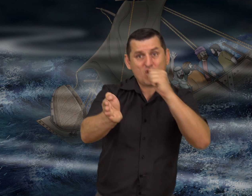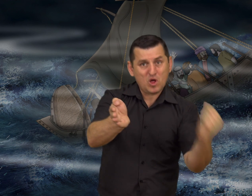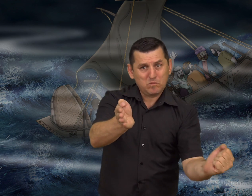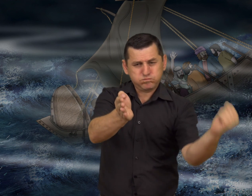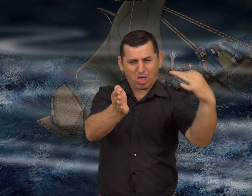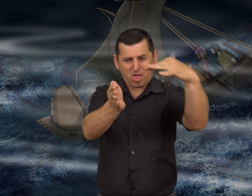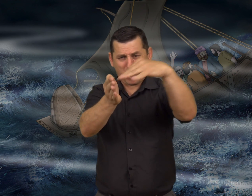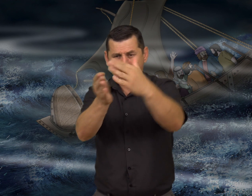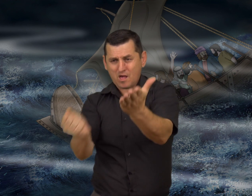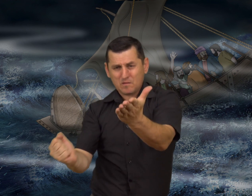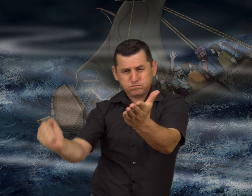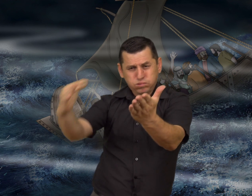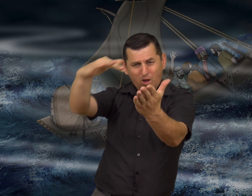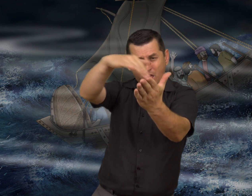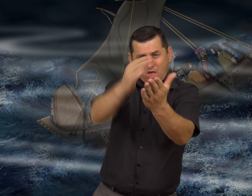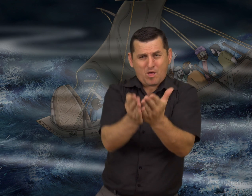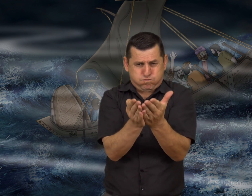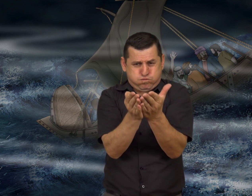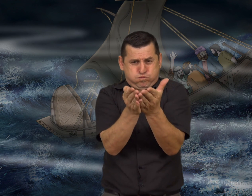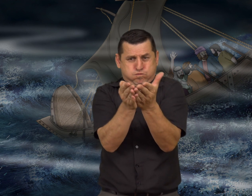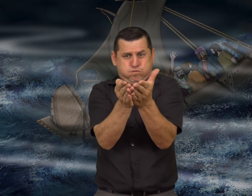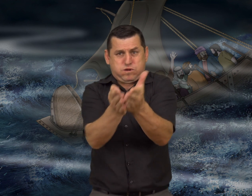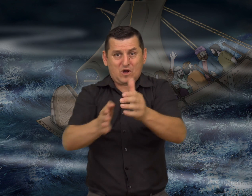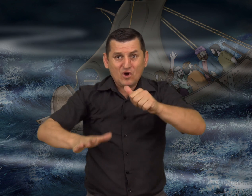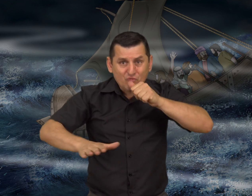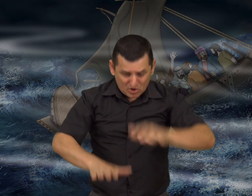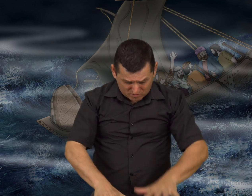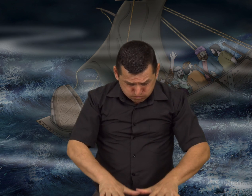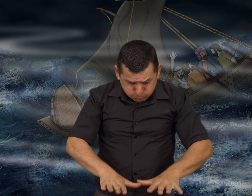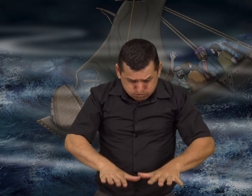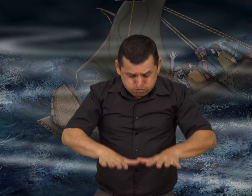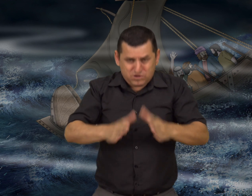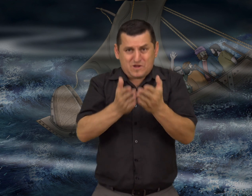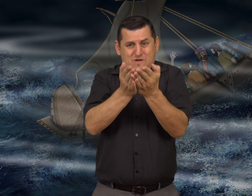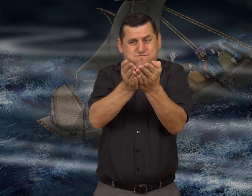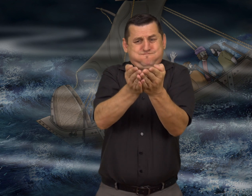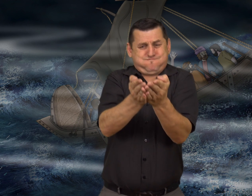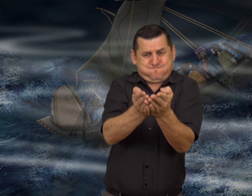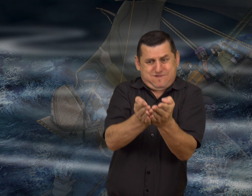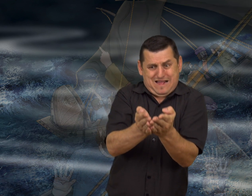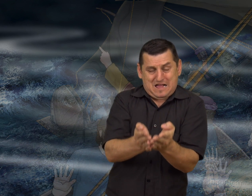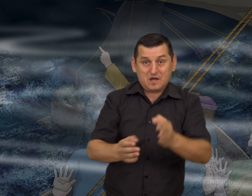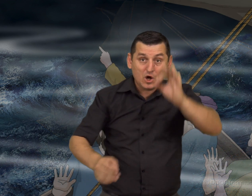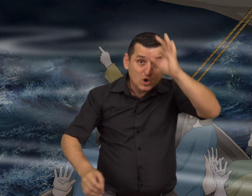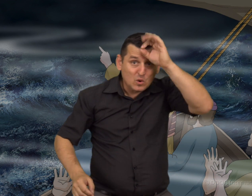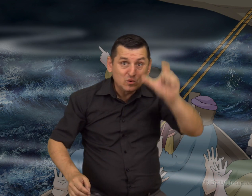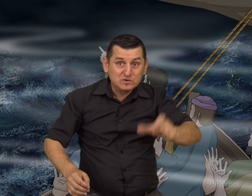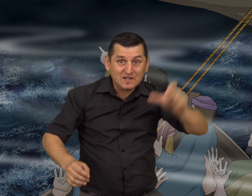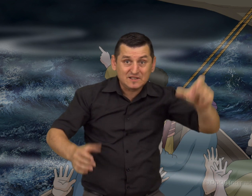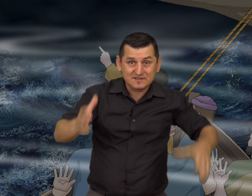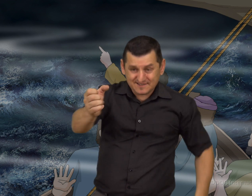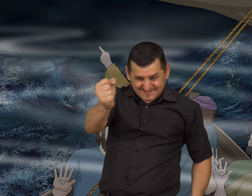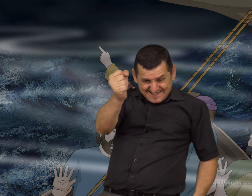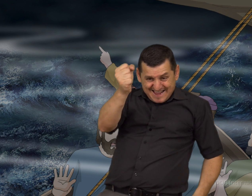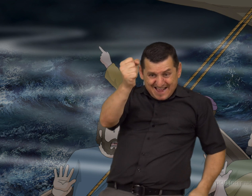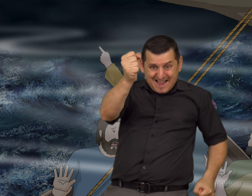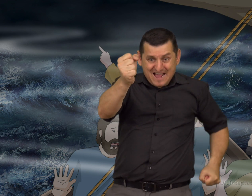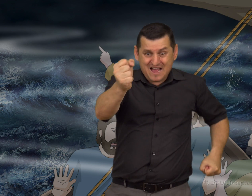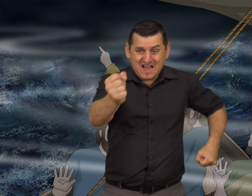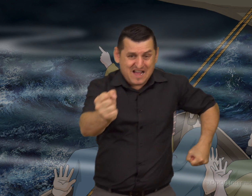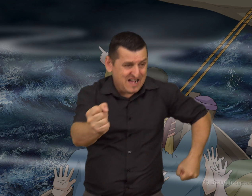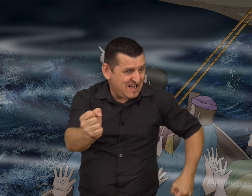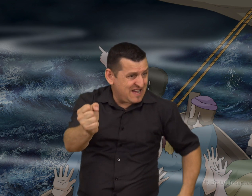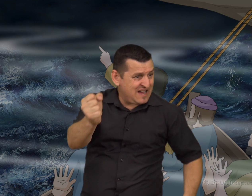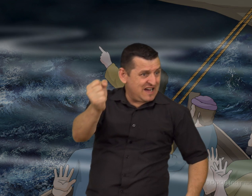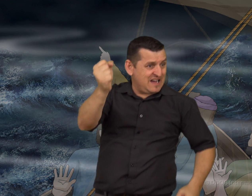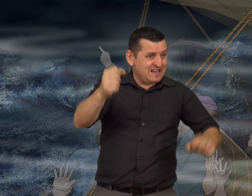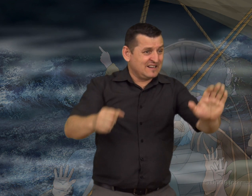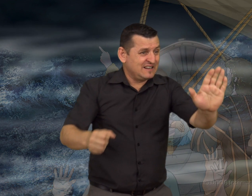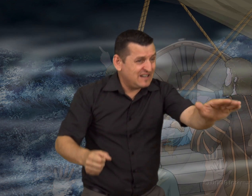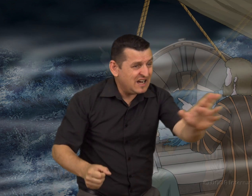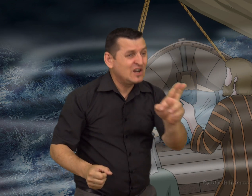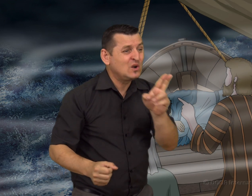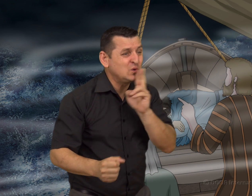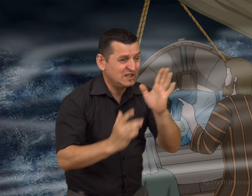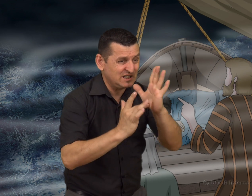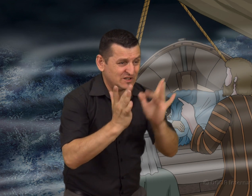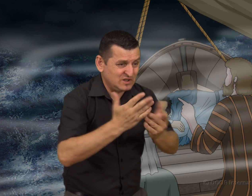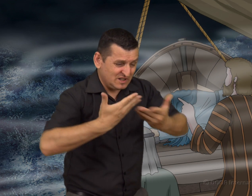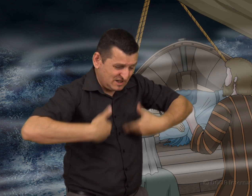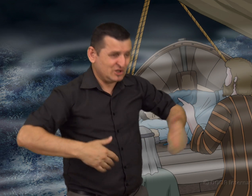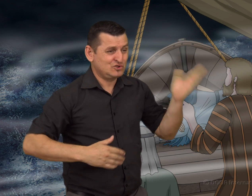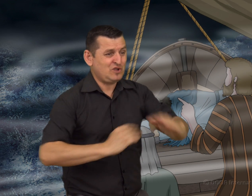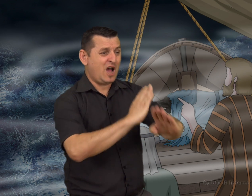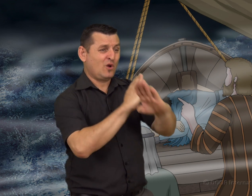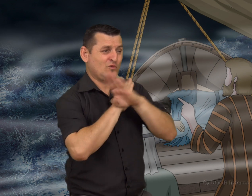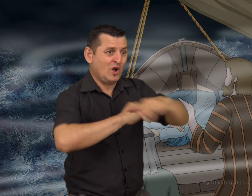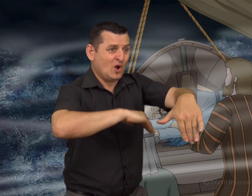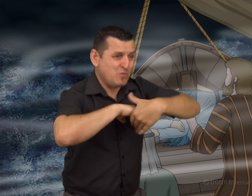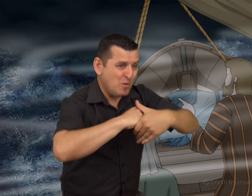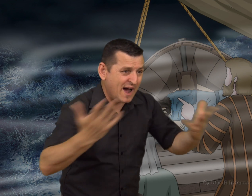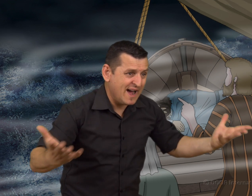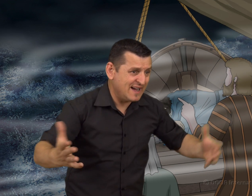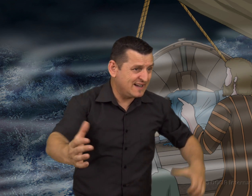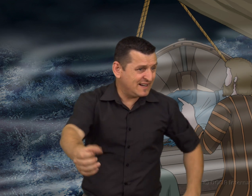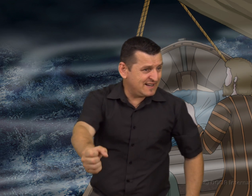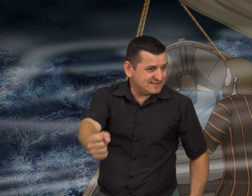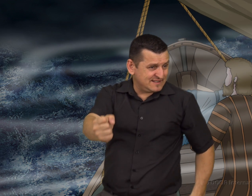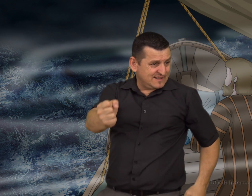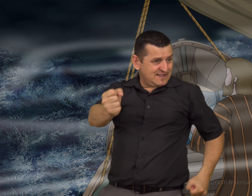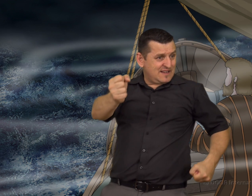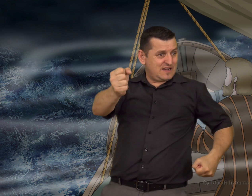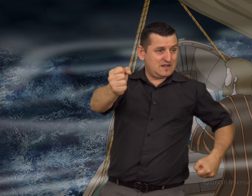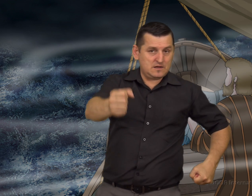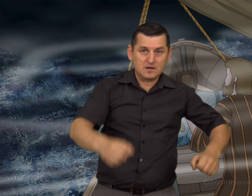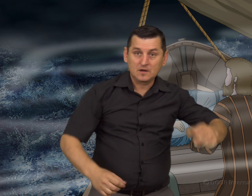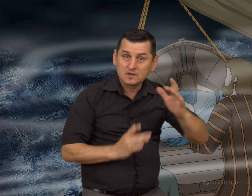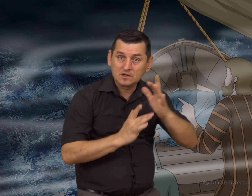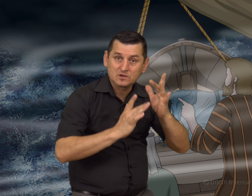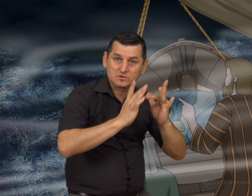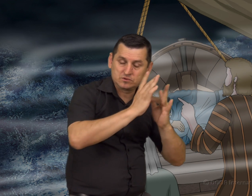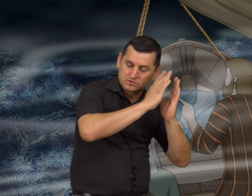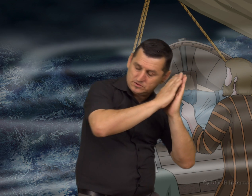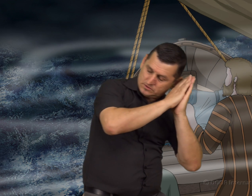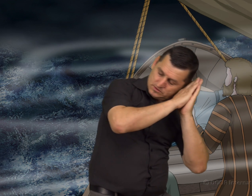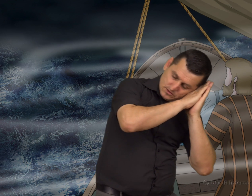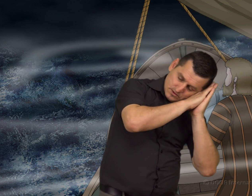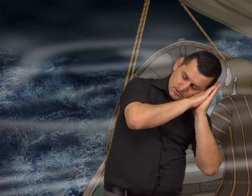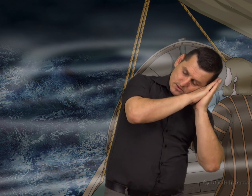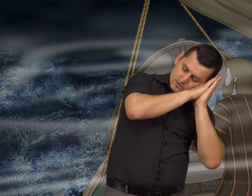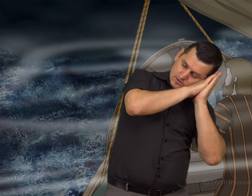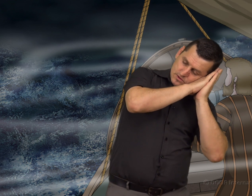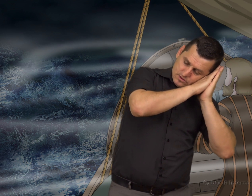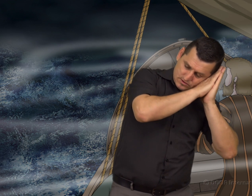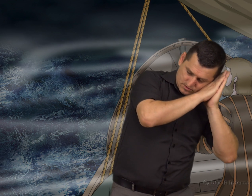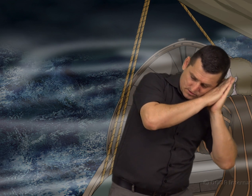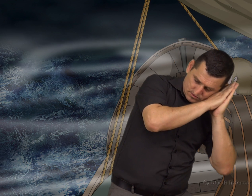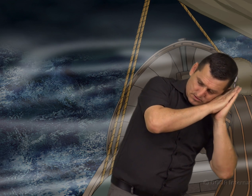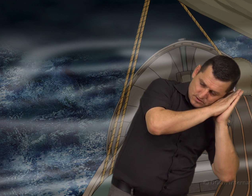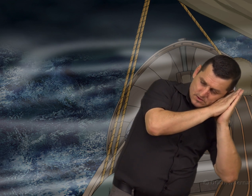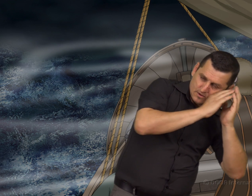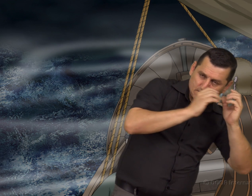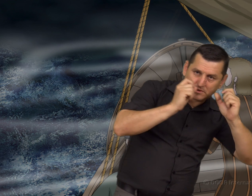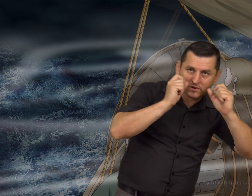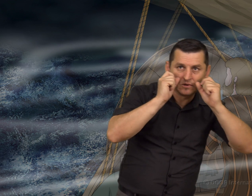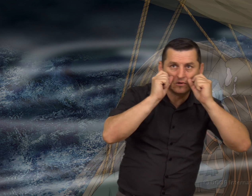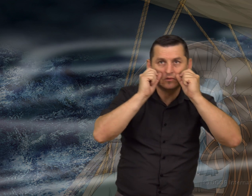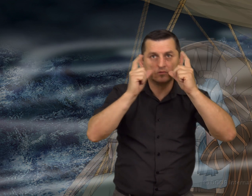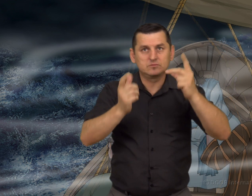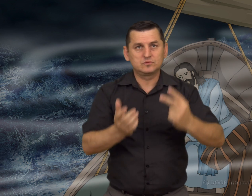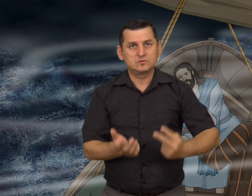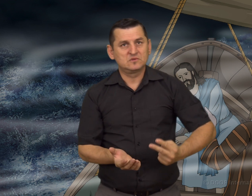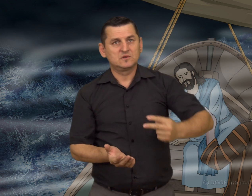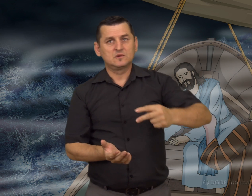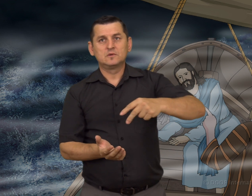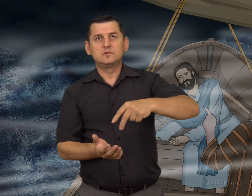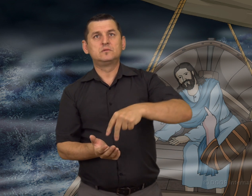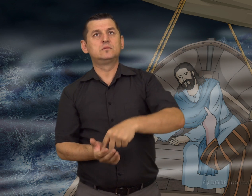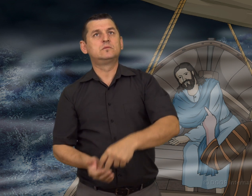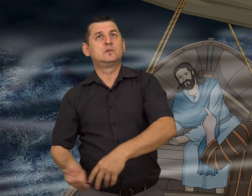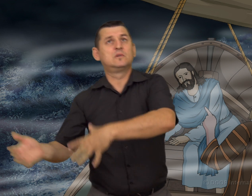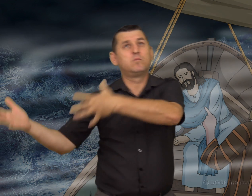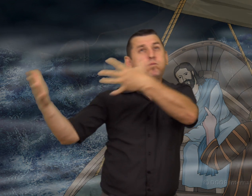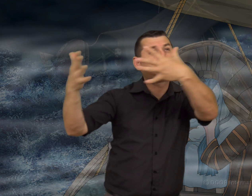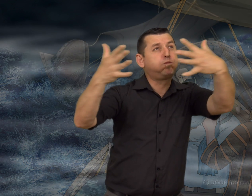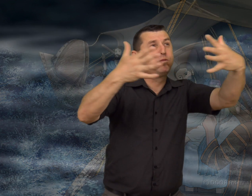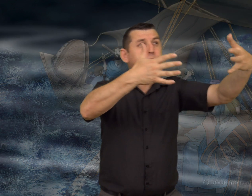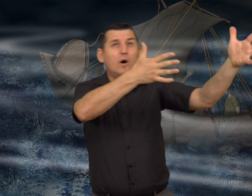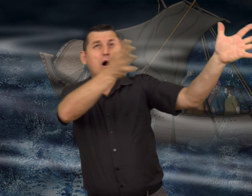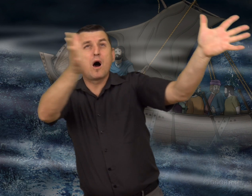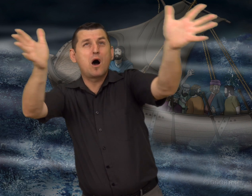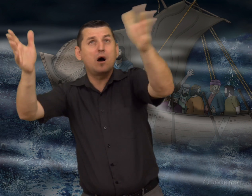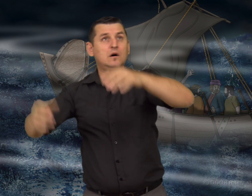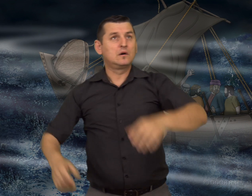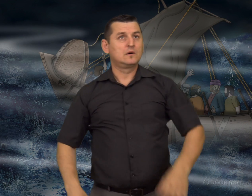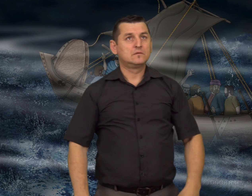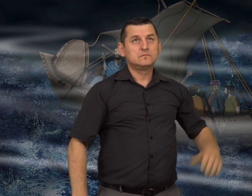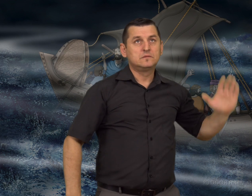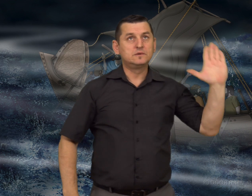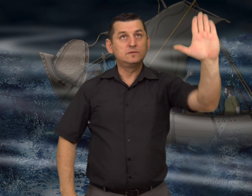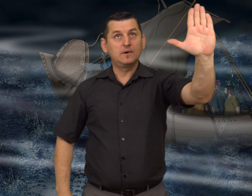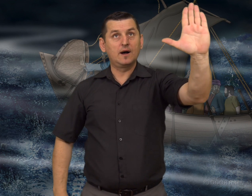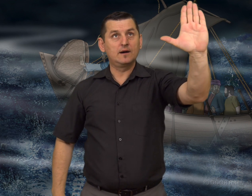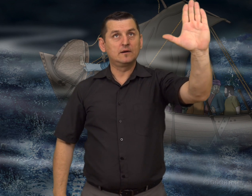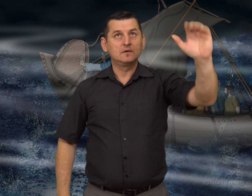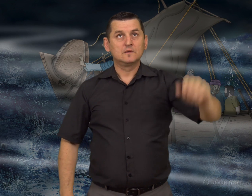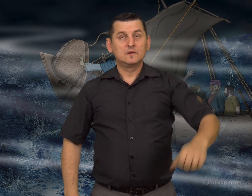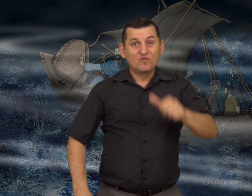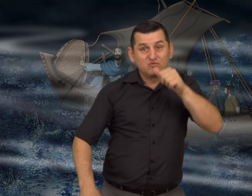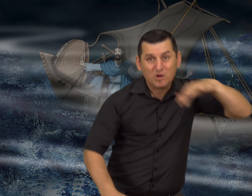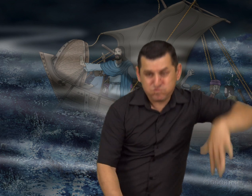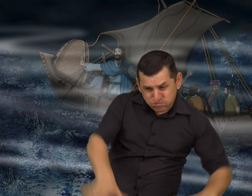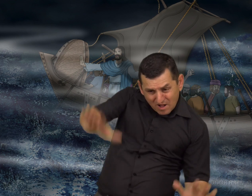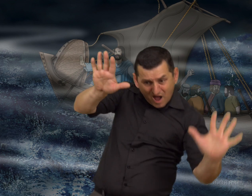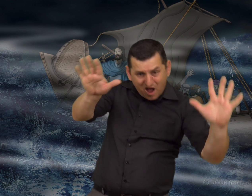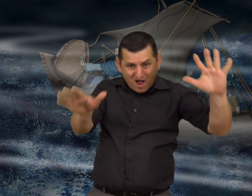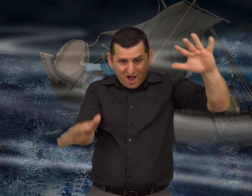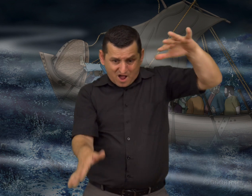But Jesus was in the stern, sleeping on the cushion. So they woke Him and said, “Teacher, don’t You care that we are perishing?”